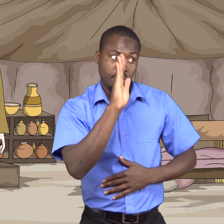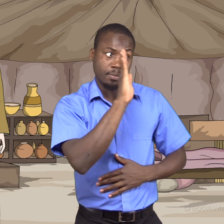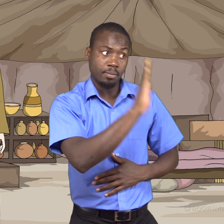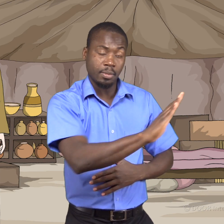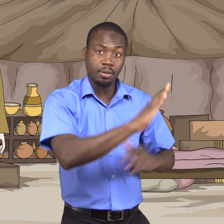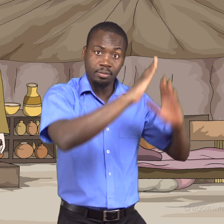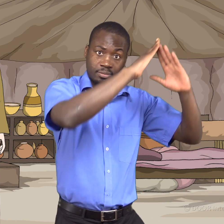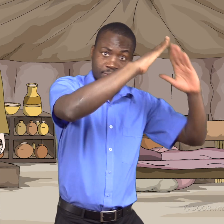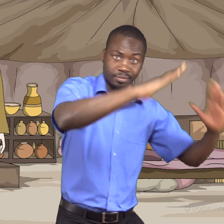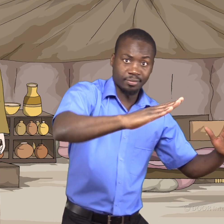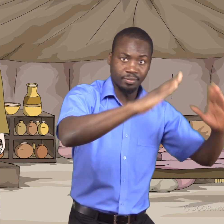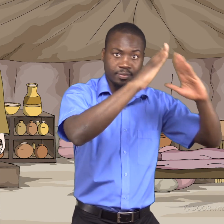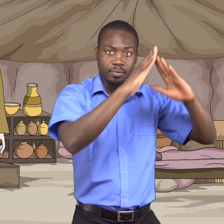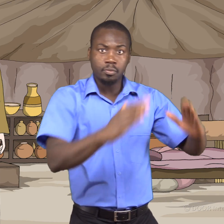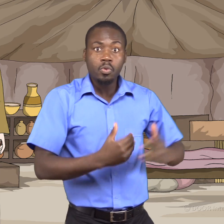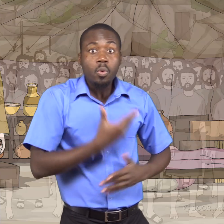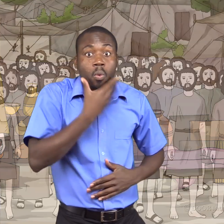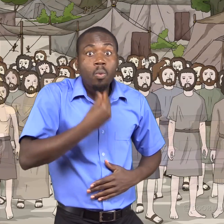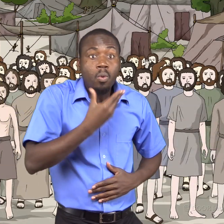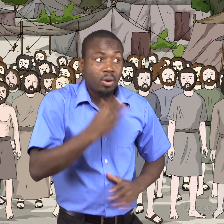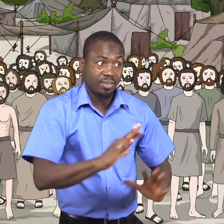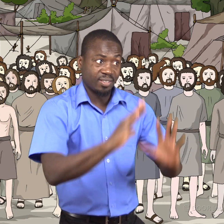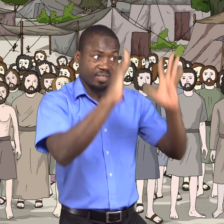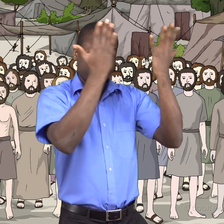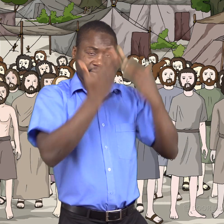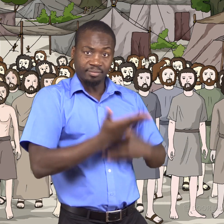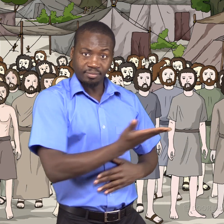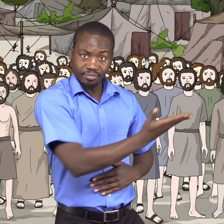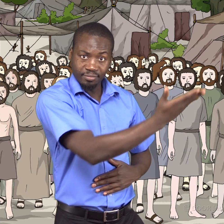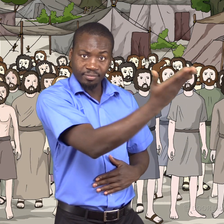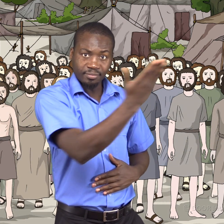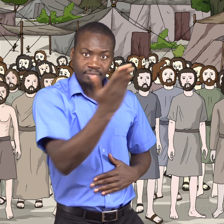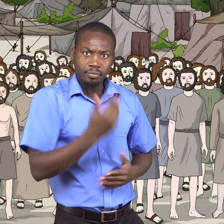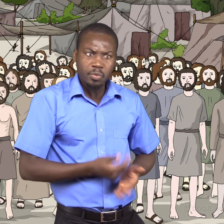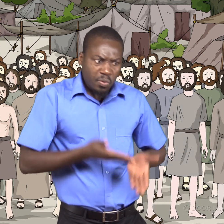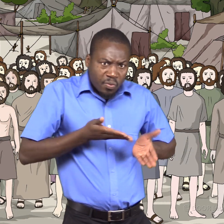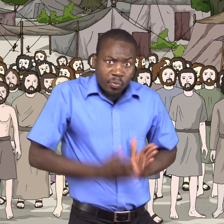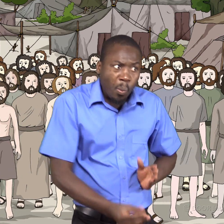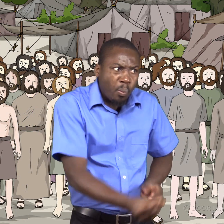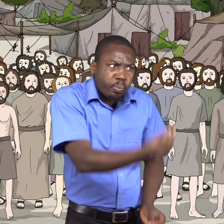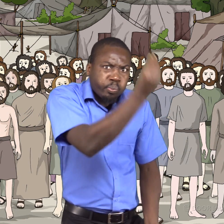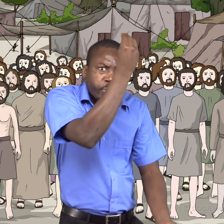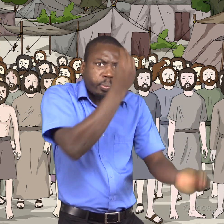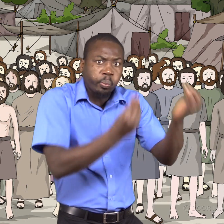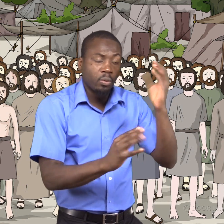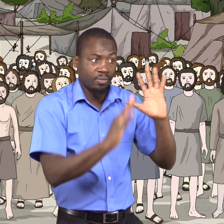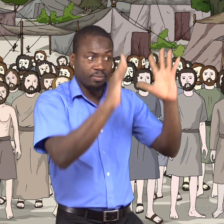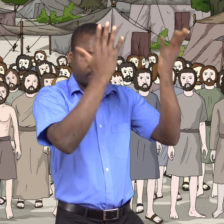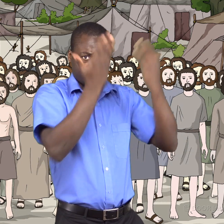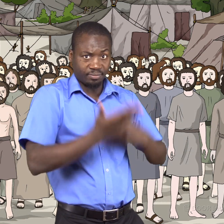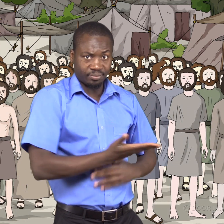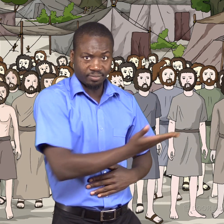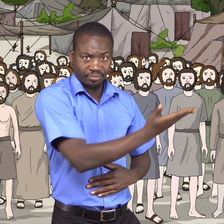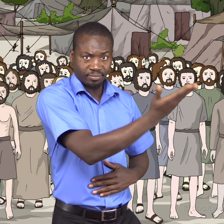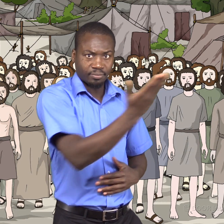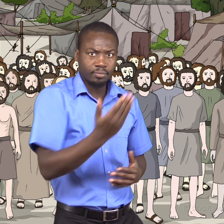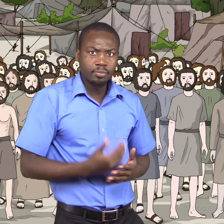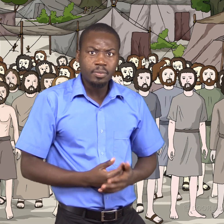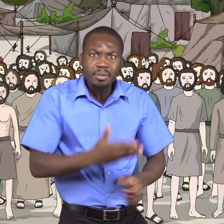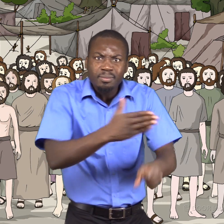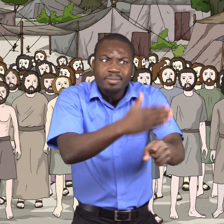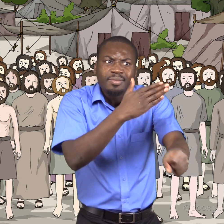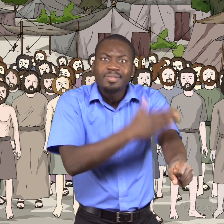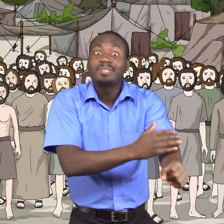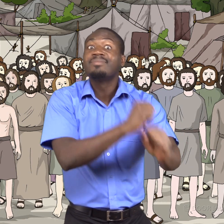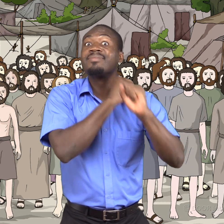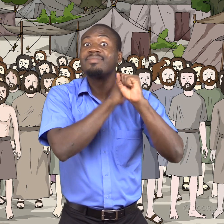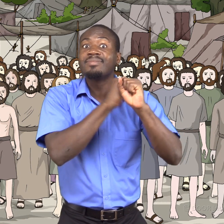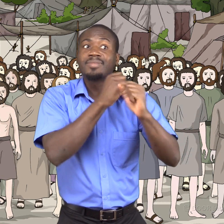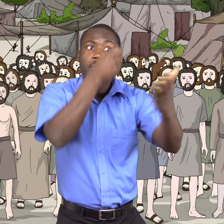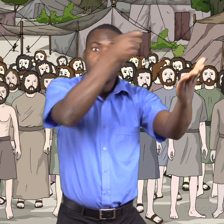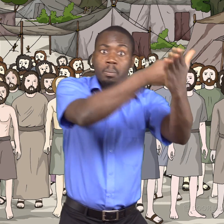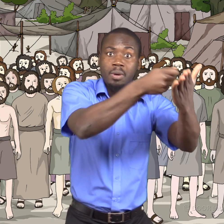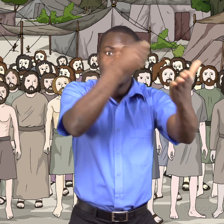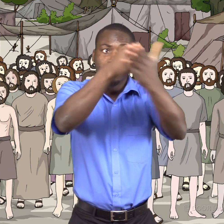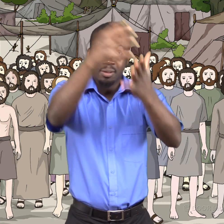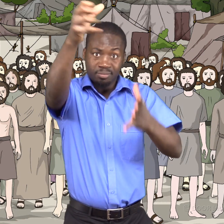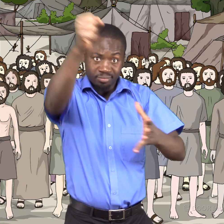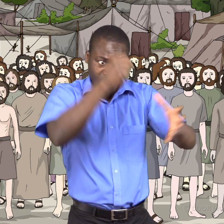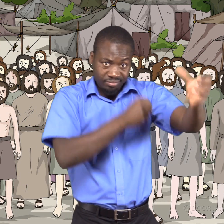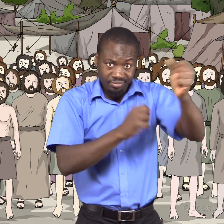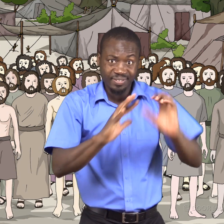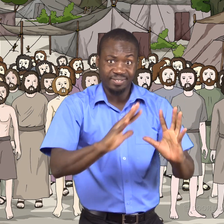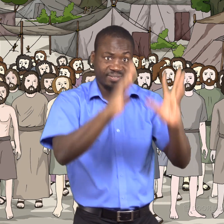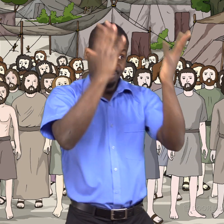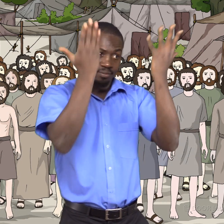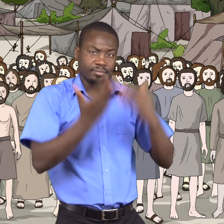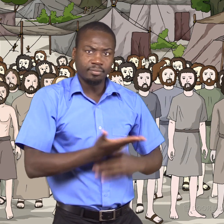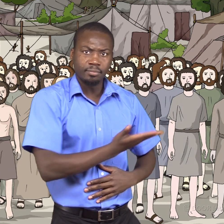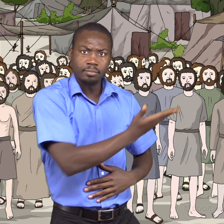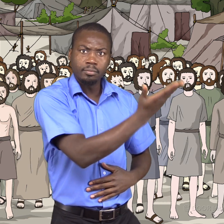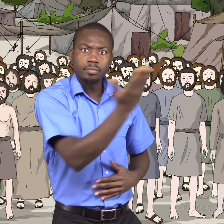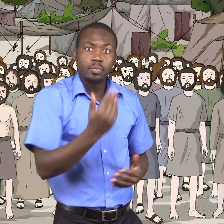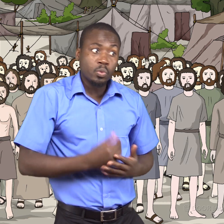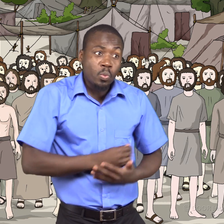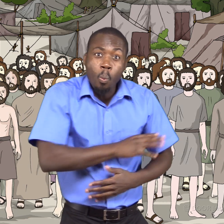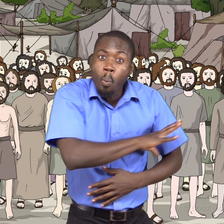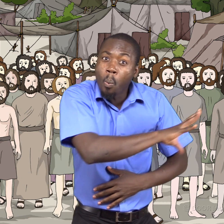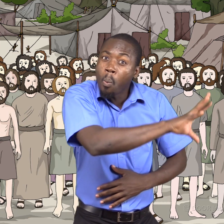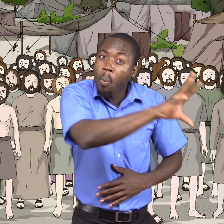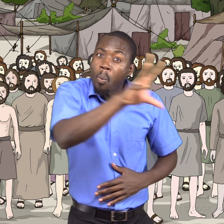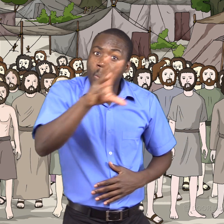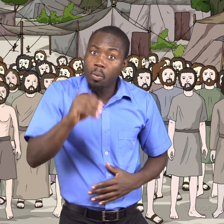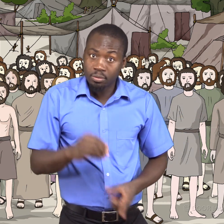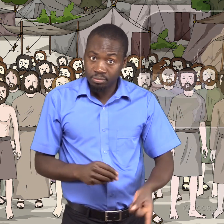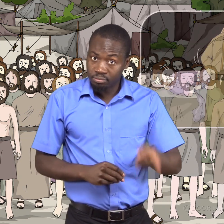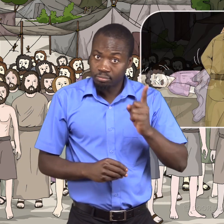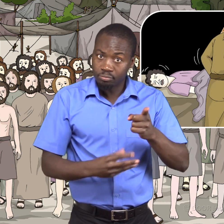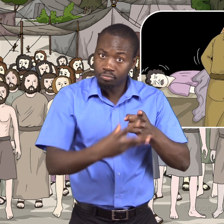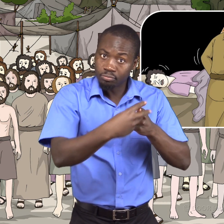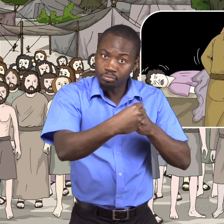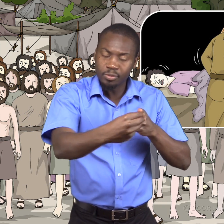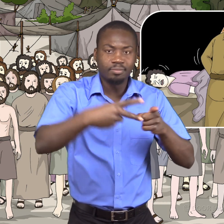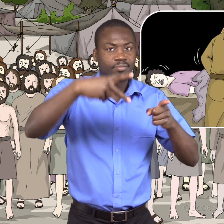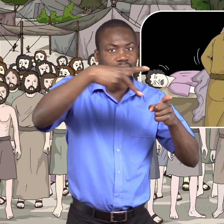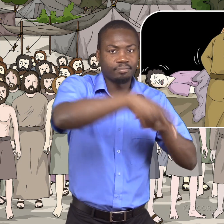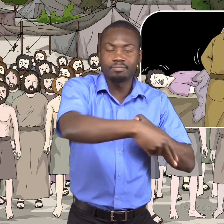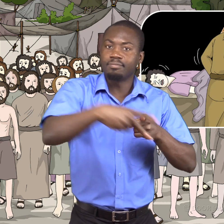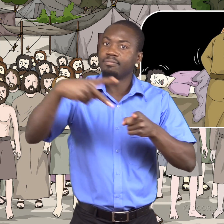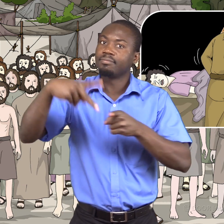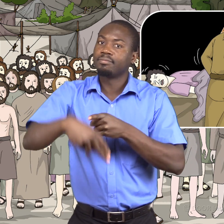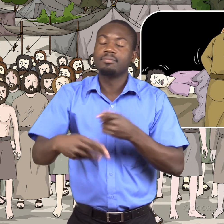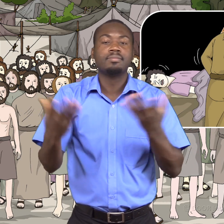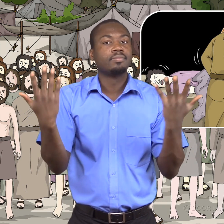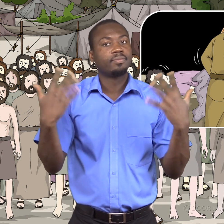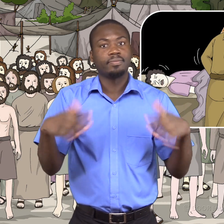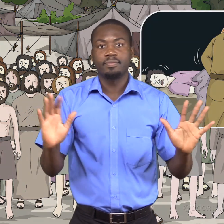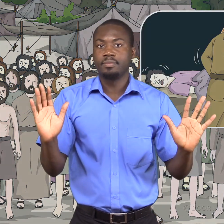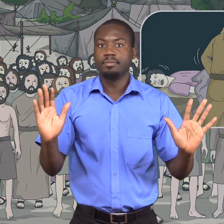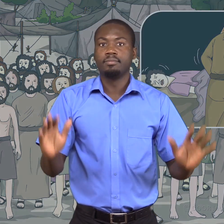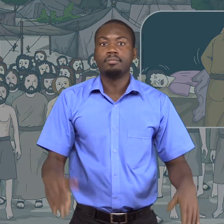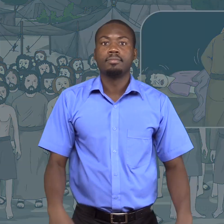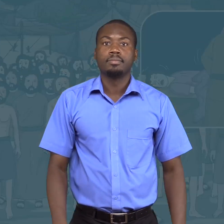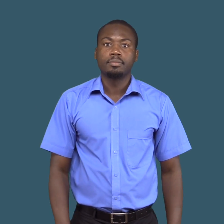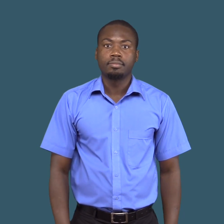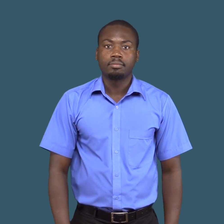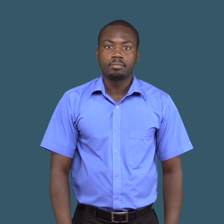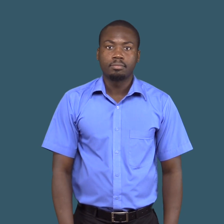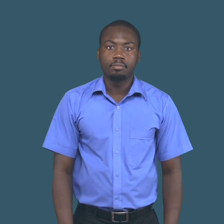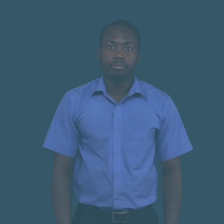And all the men of Abraham’s household—both servants born in his household and those purchased from foreigners—were circumcised with him.